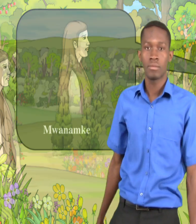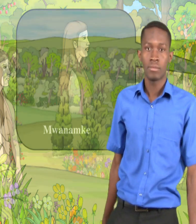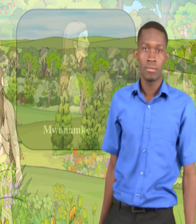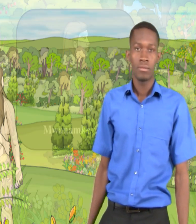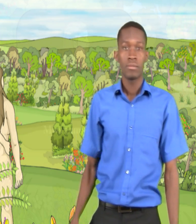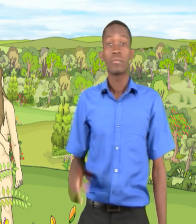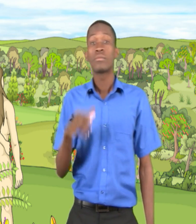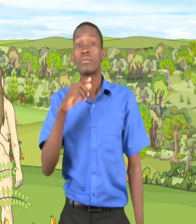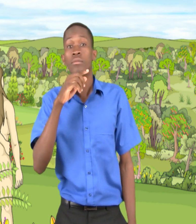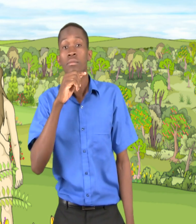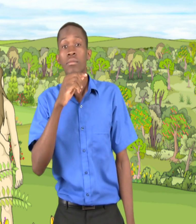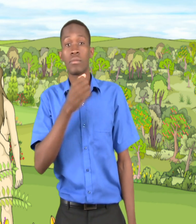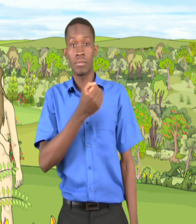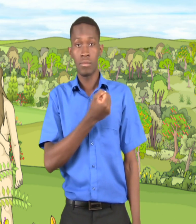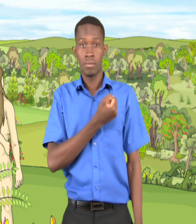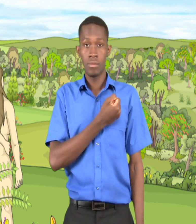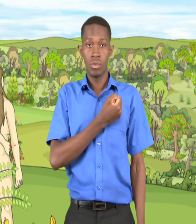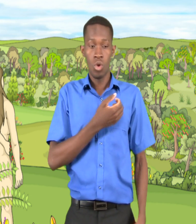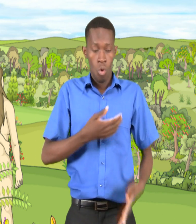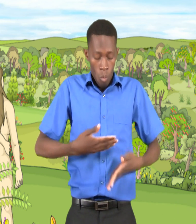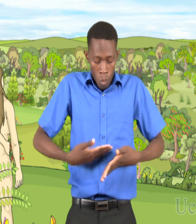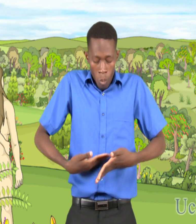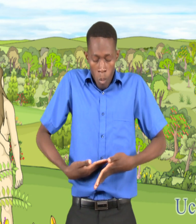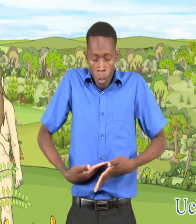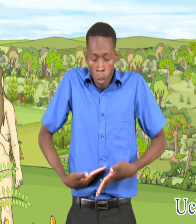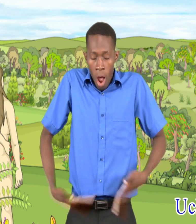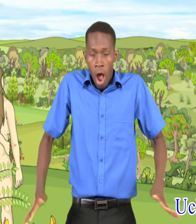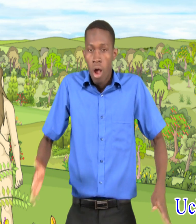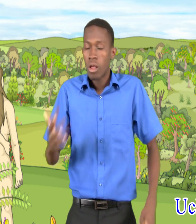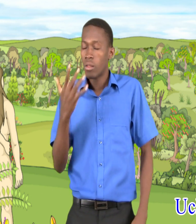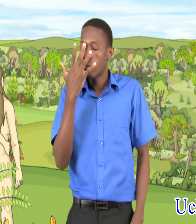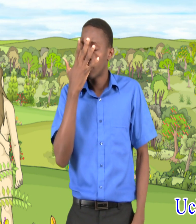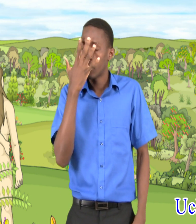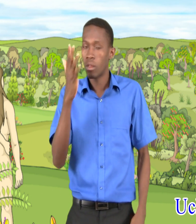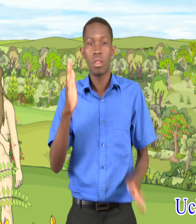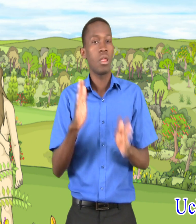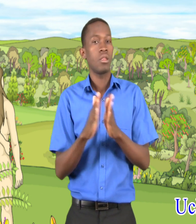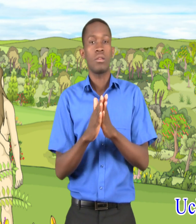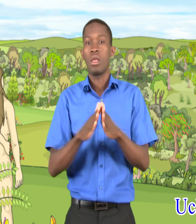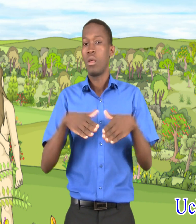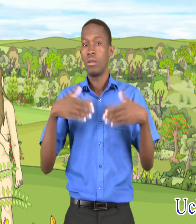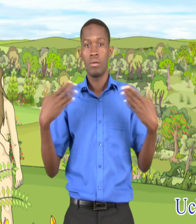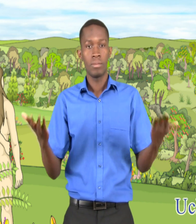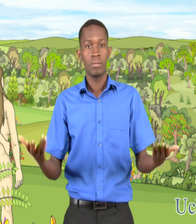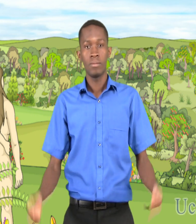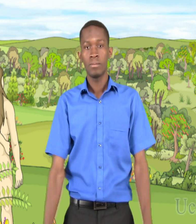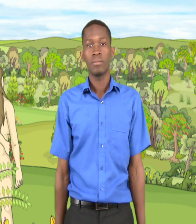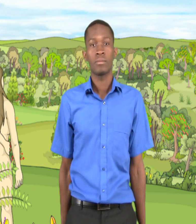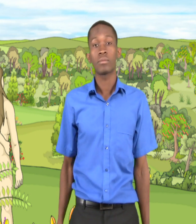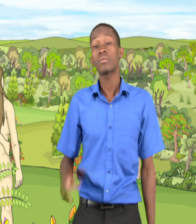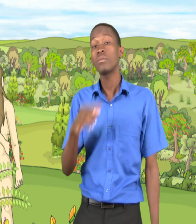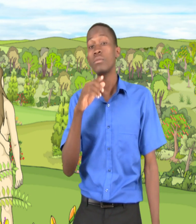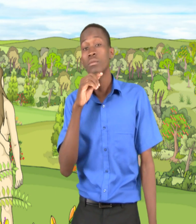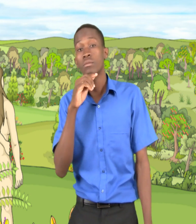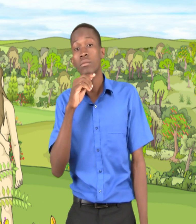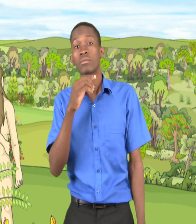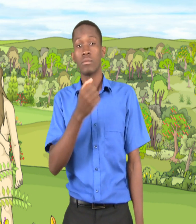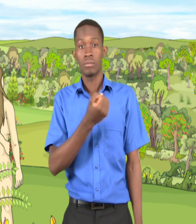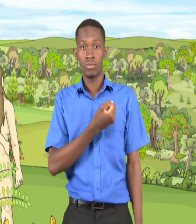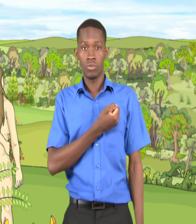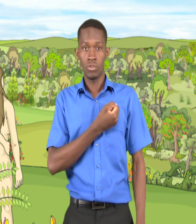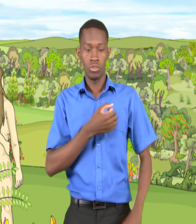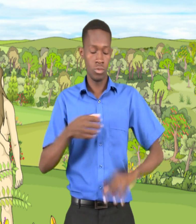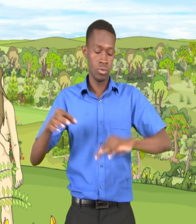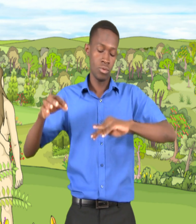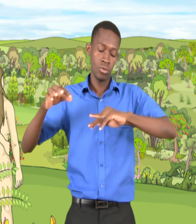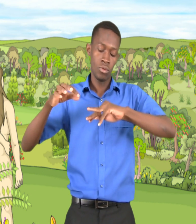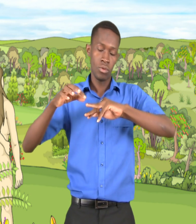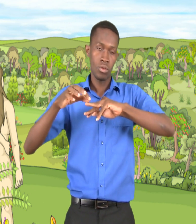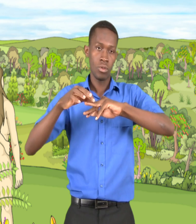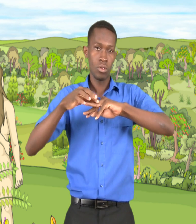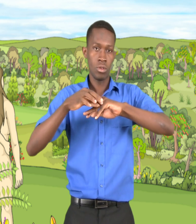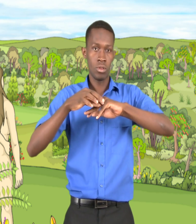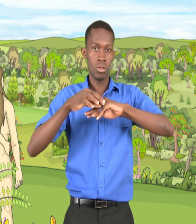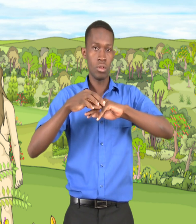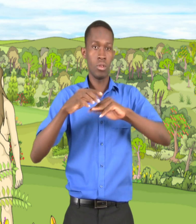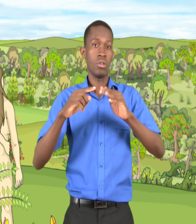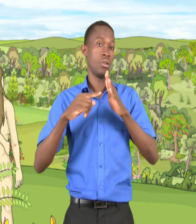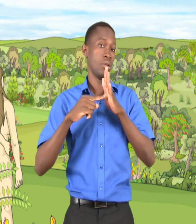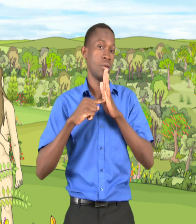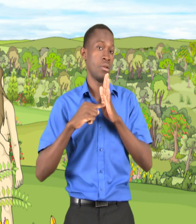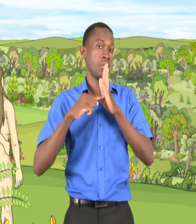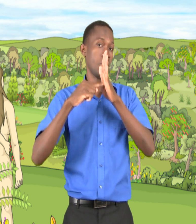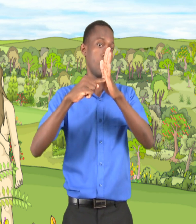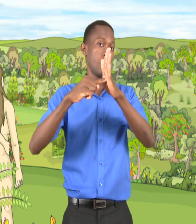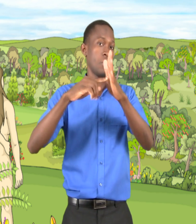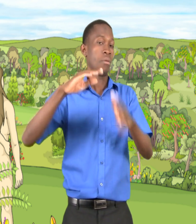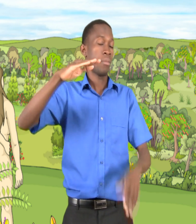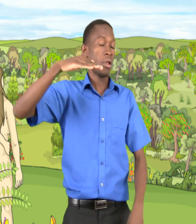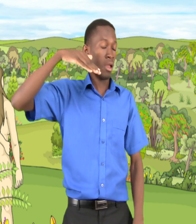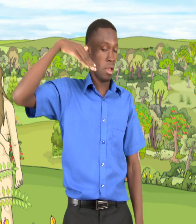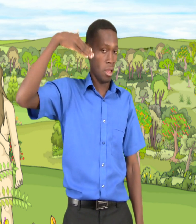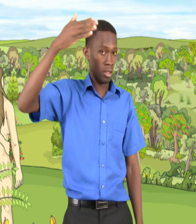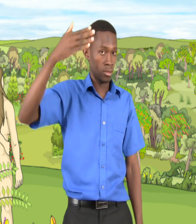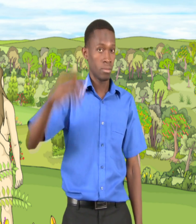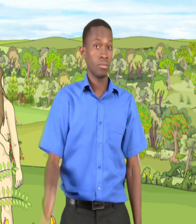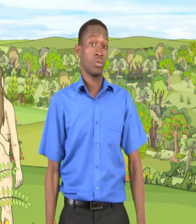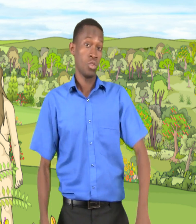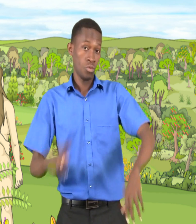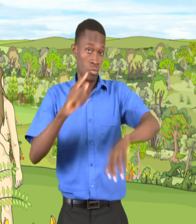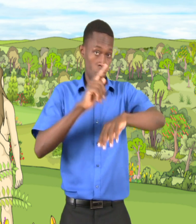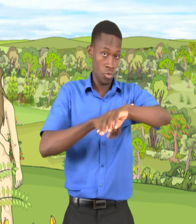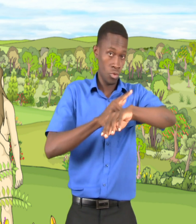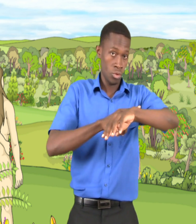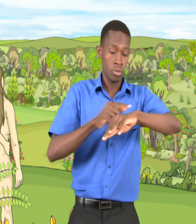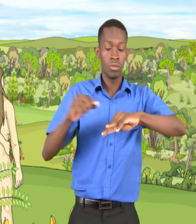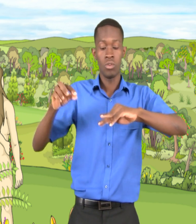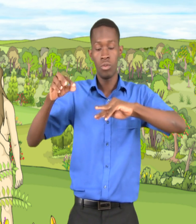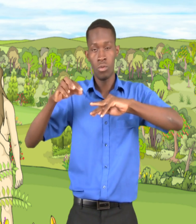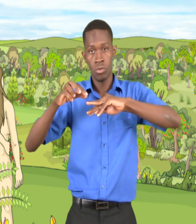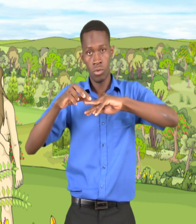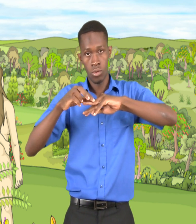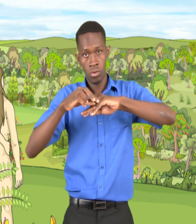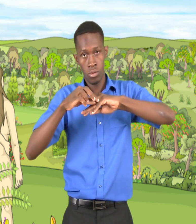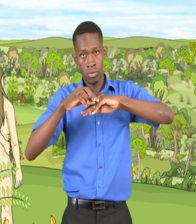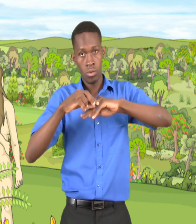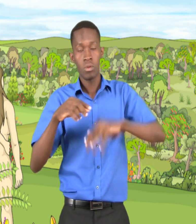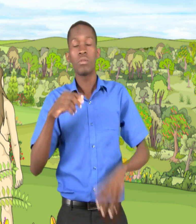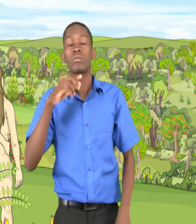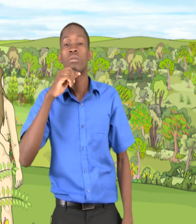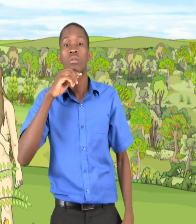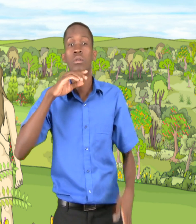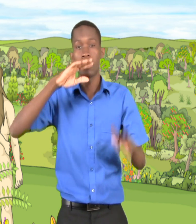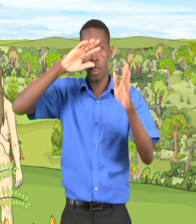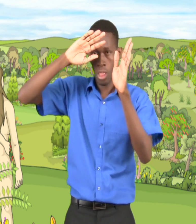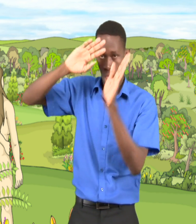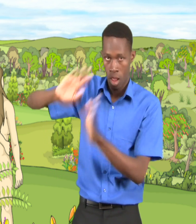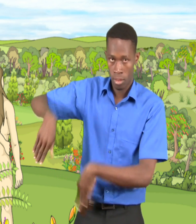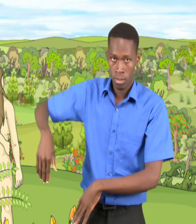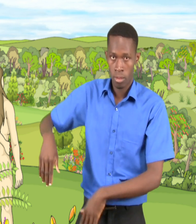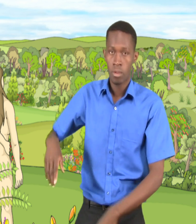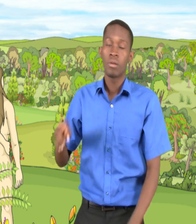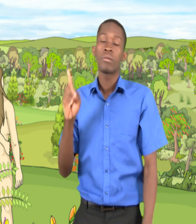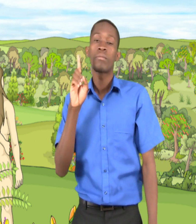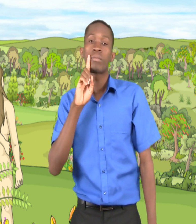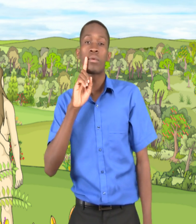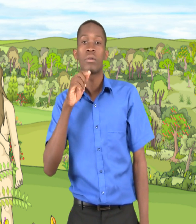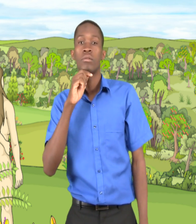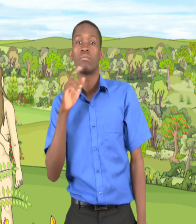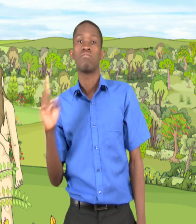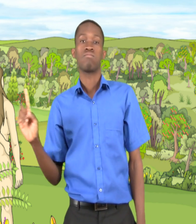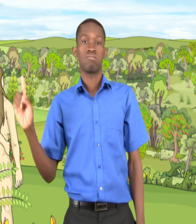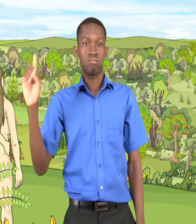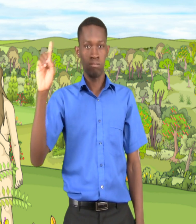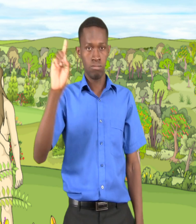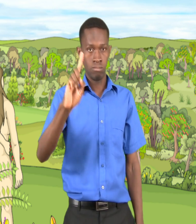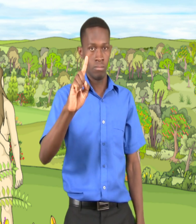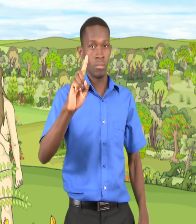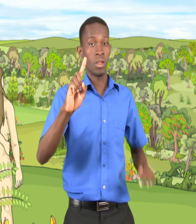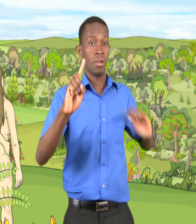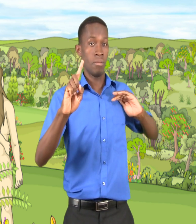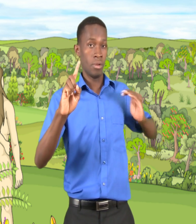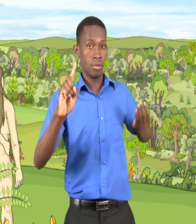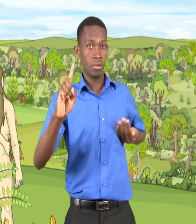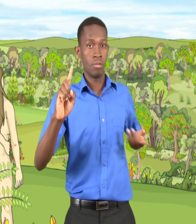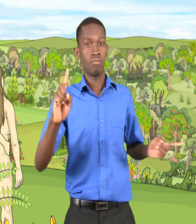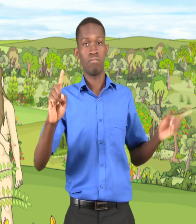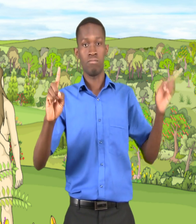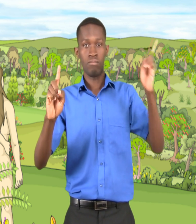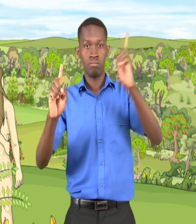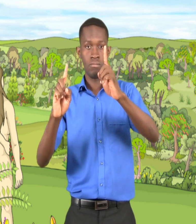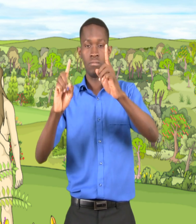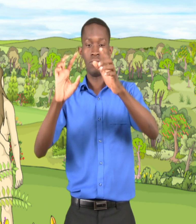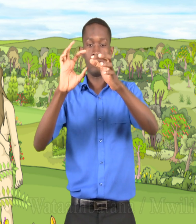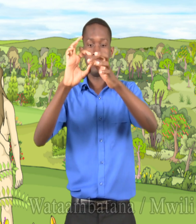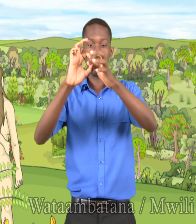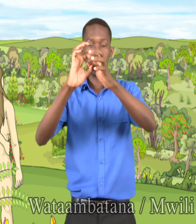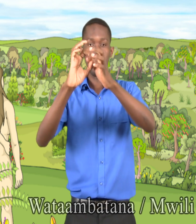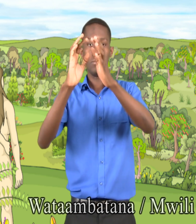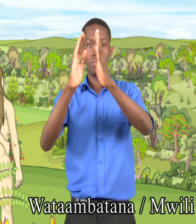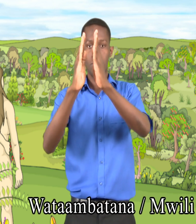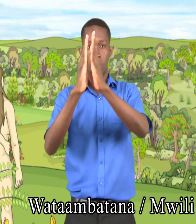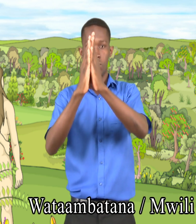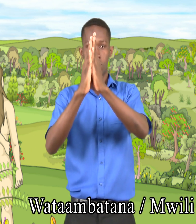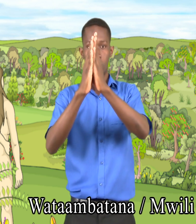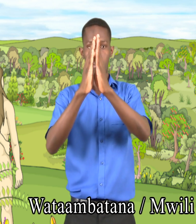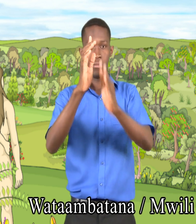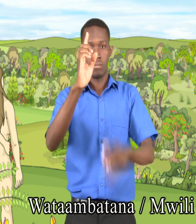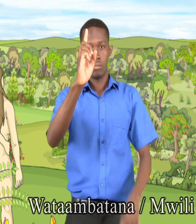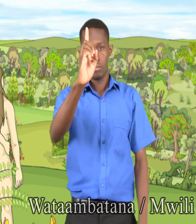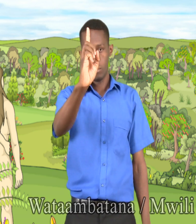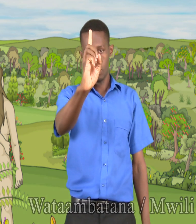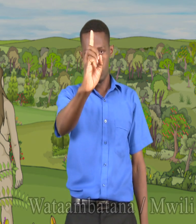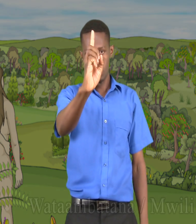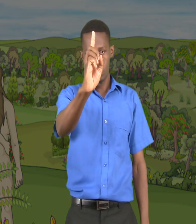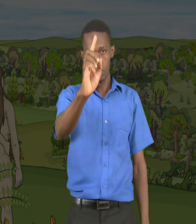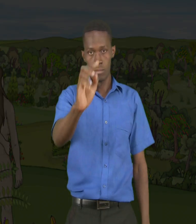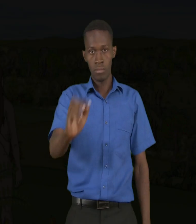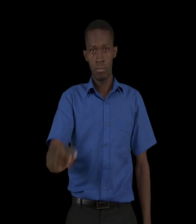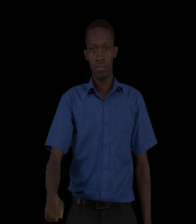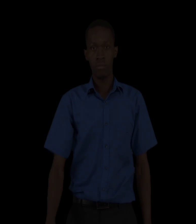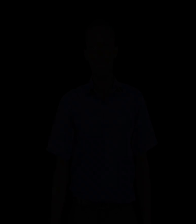And the man and his wife were both naked, and they were not ashamed.